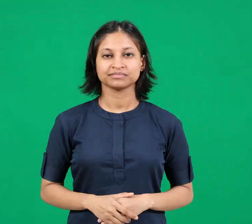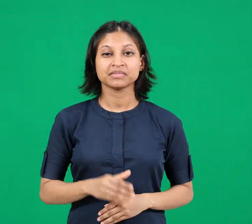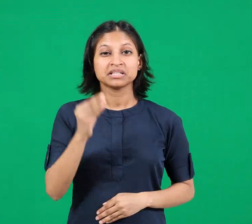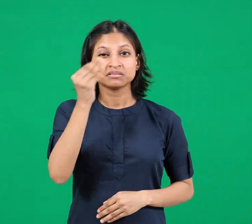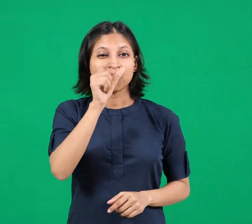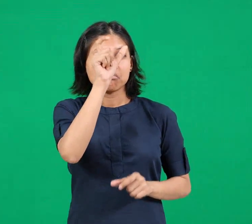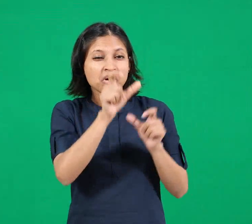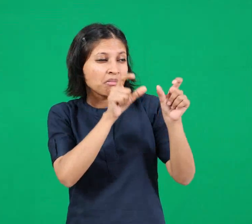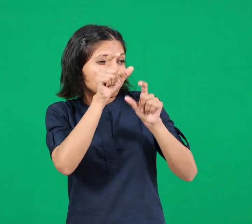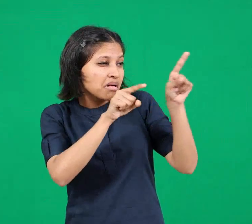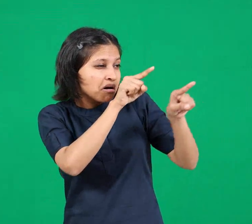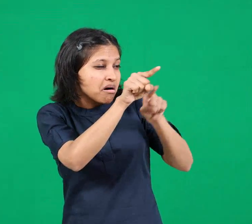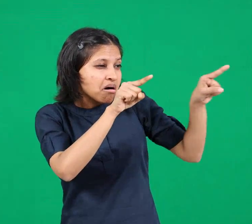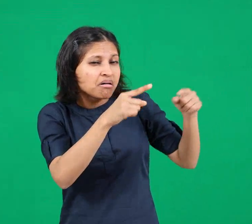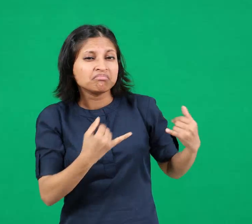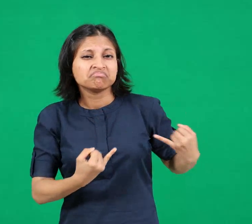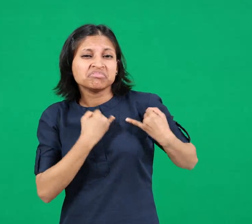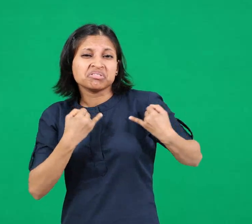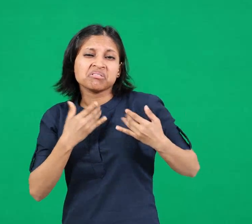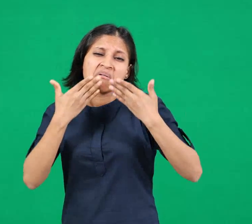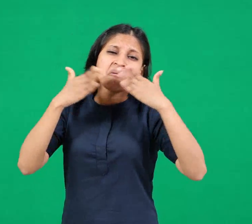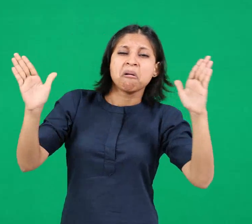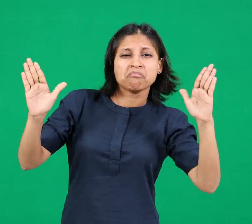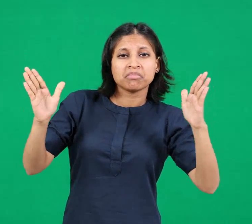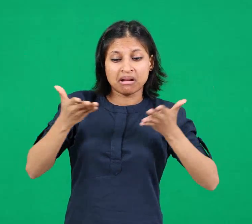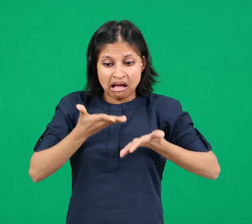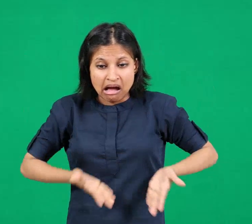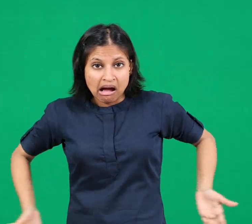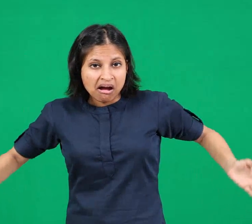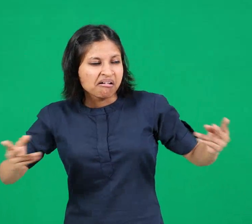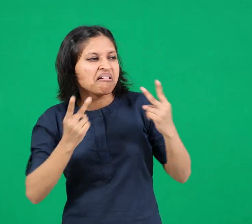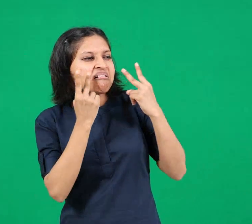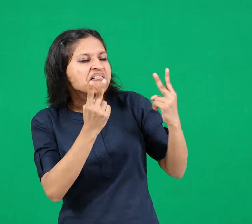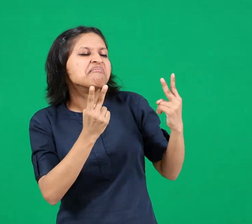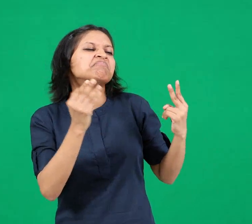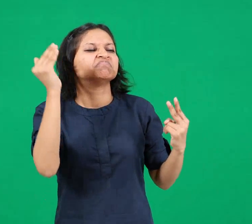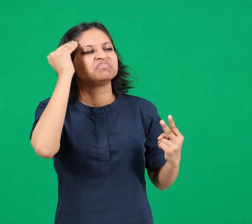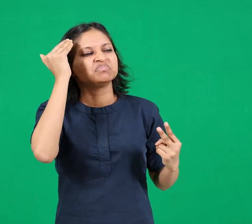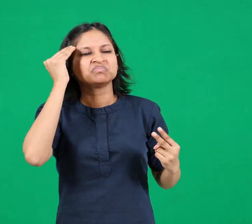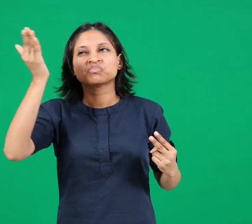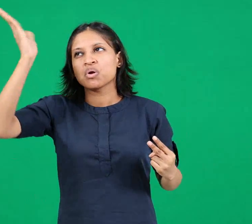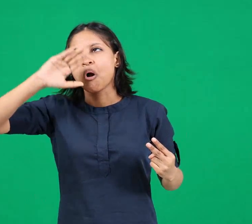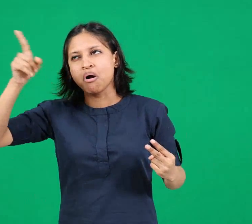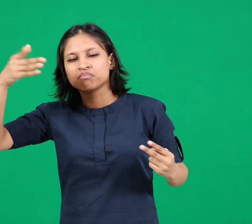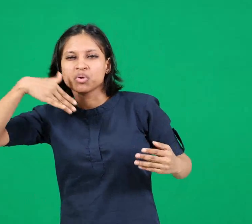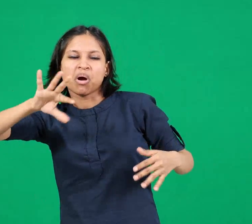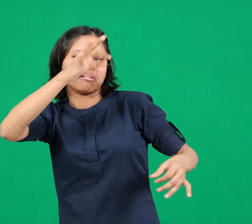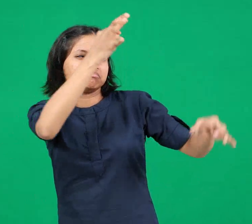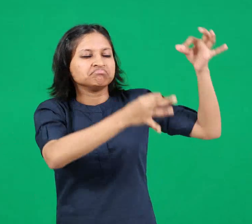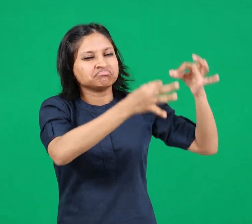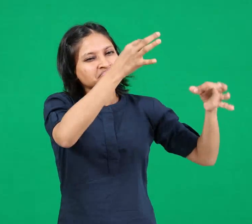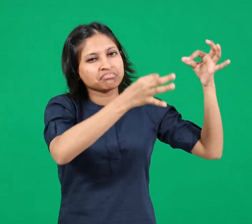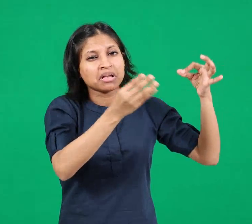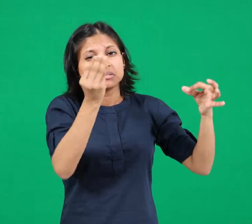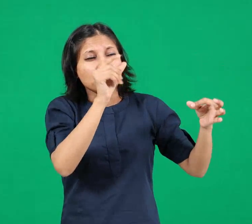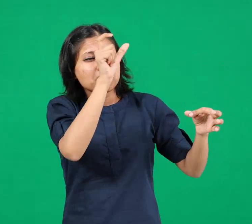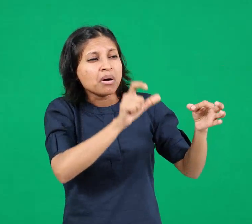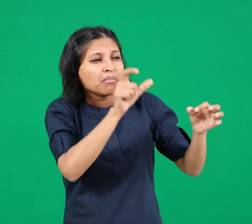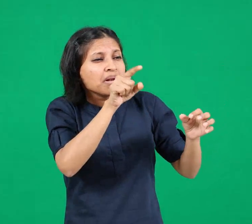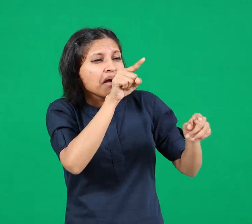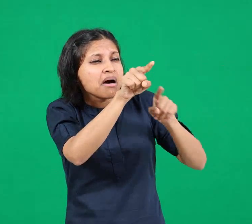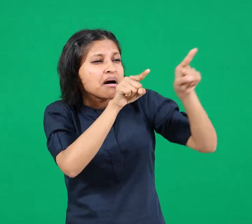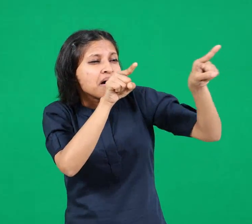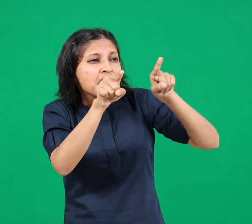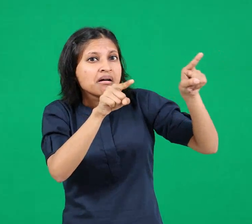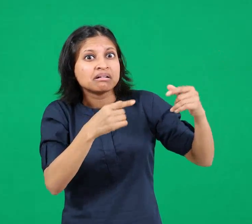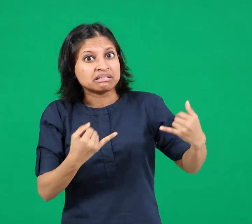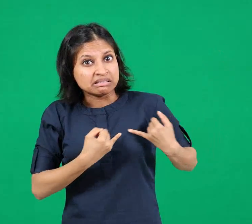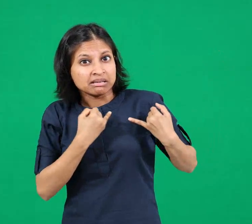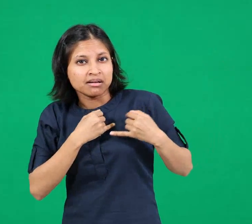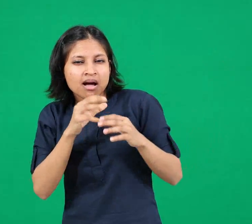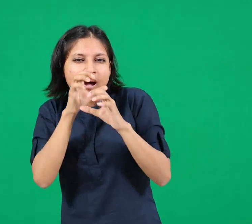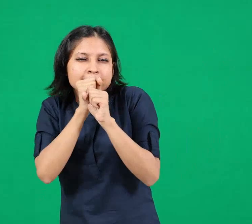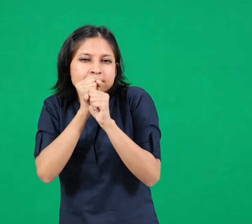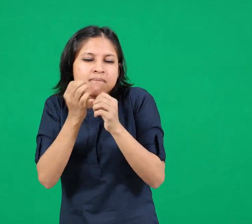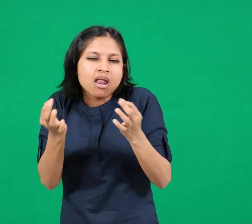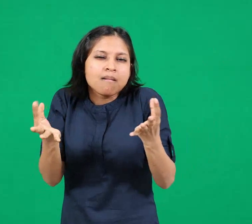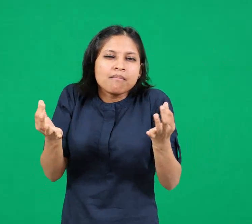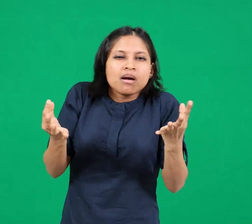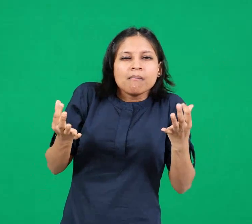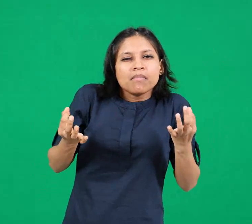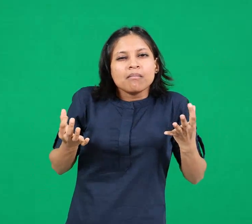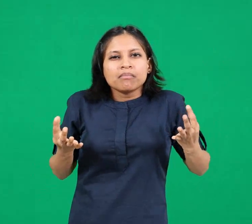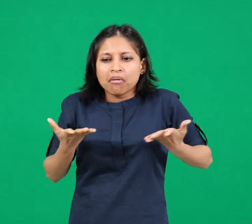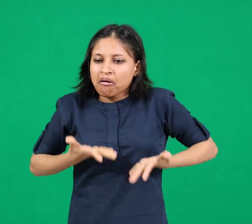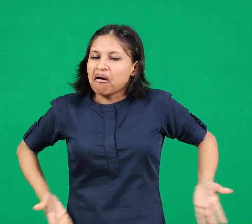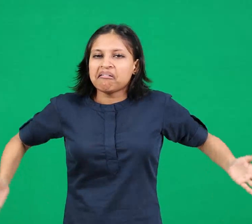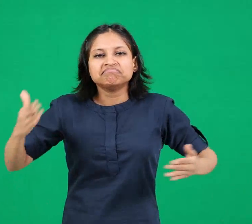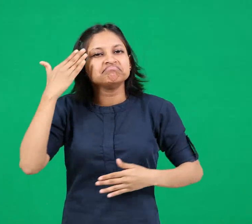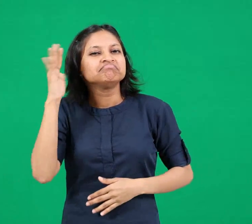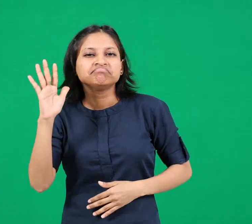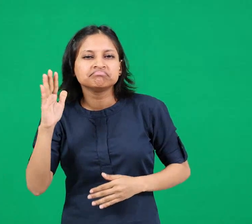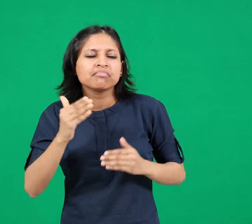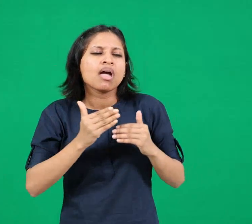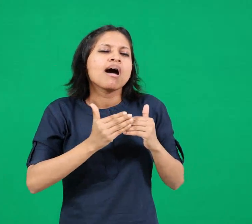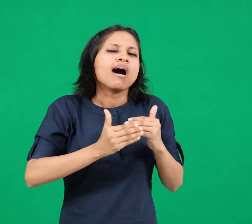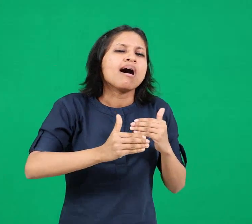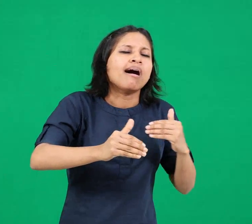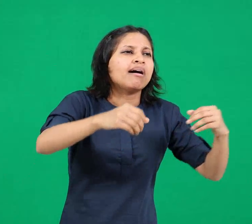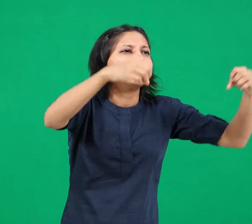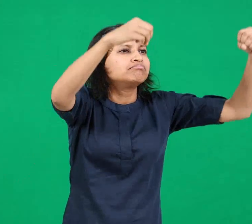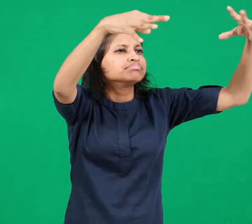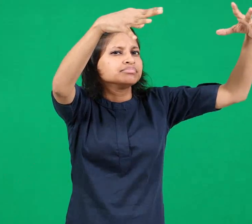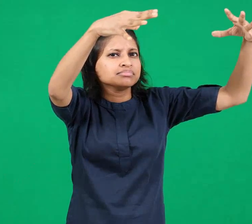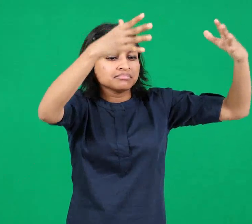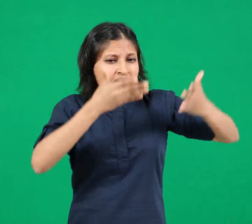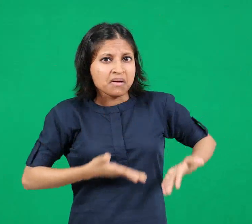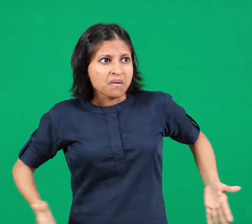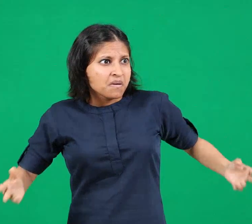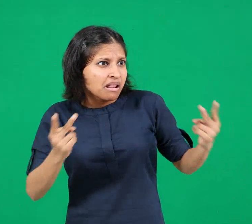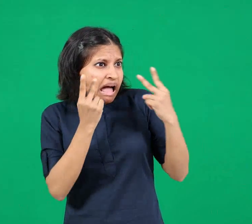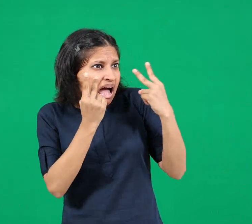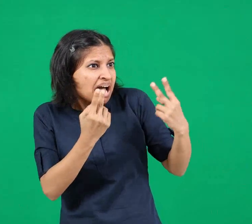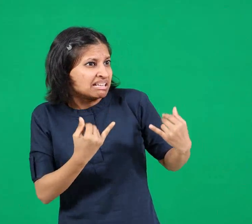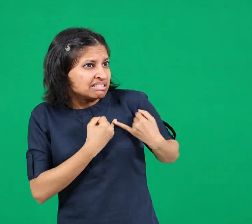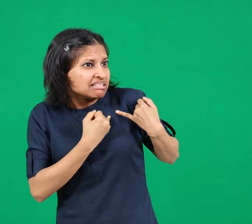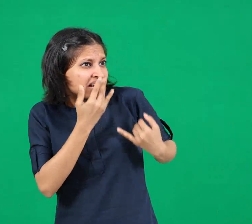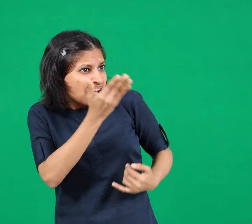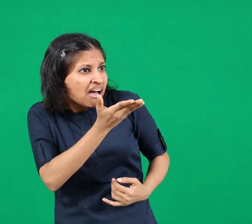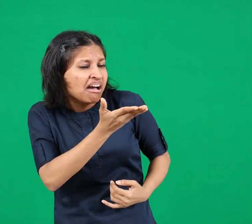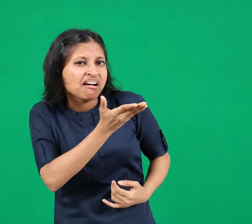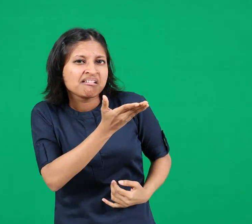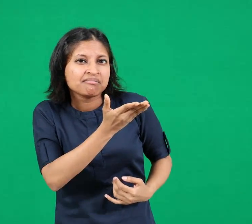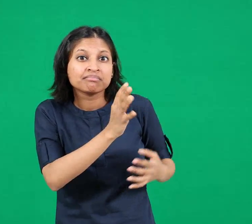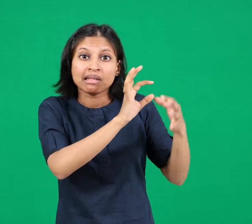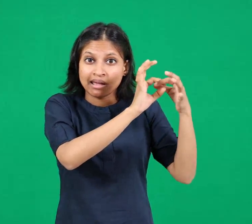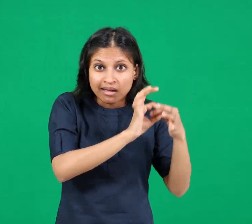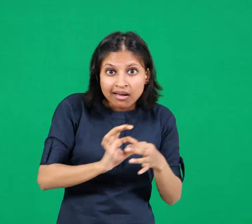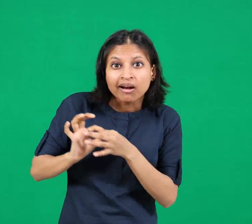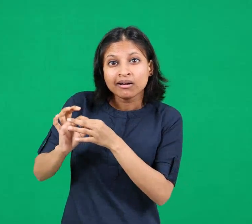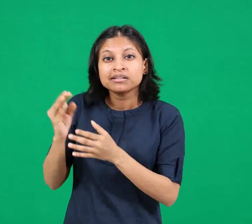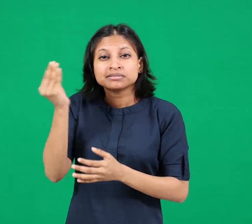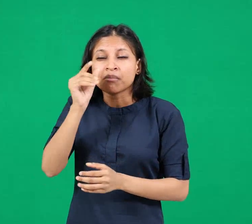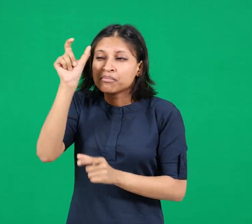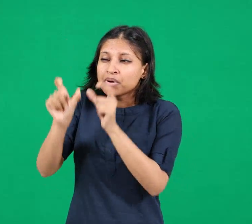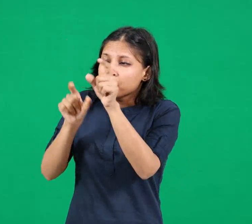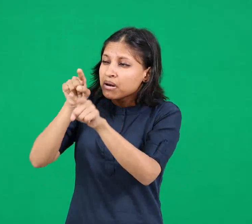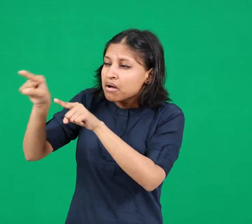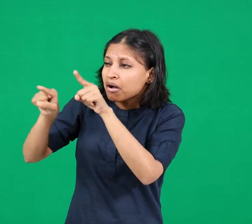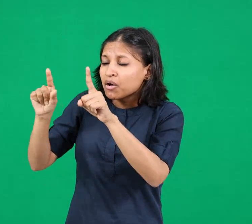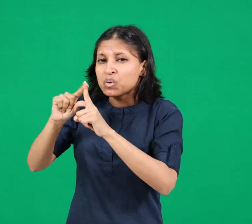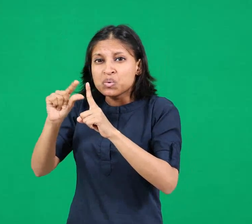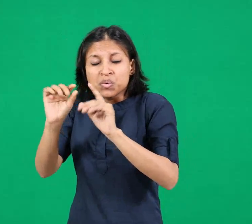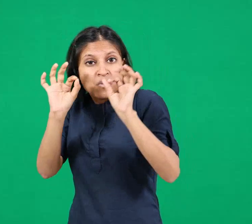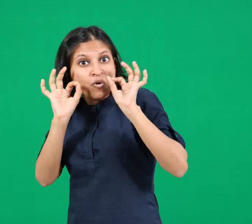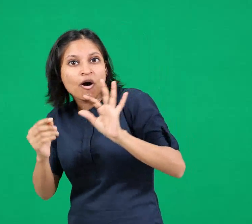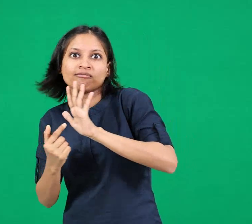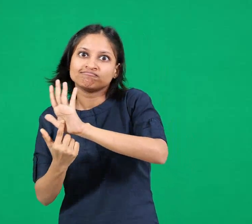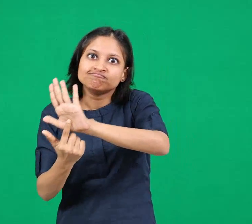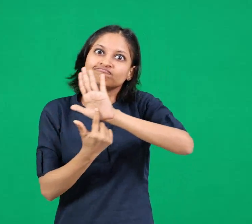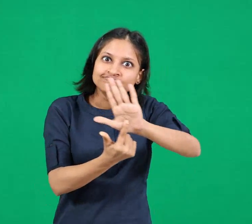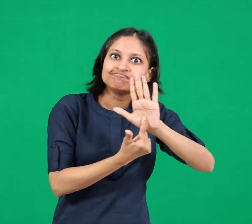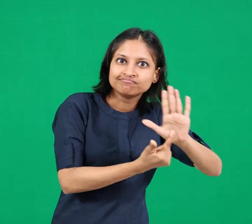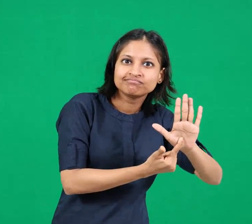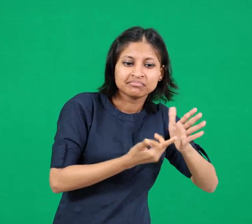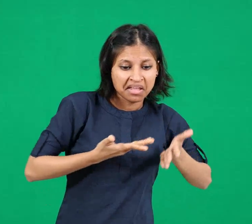The sins of some men are obvious, going ahead of them to judgment; but the sins of others do not surface until later.